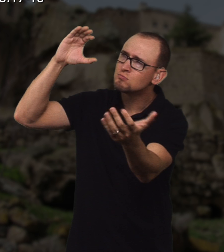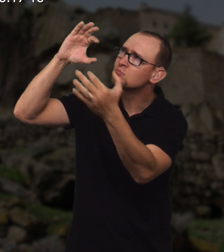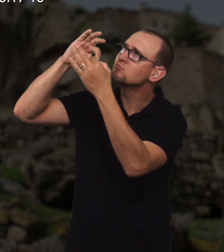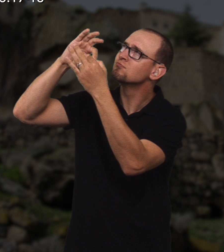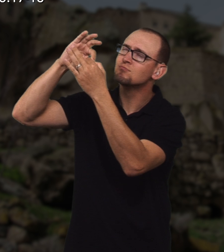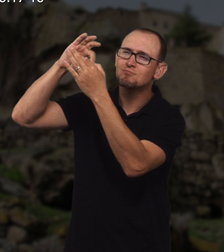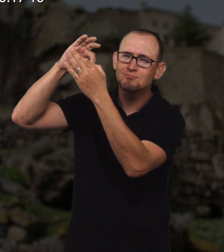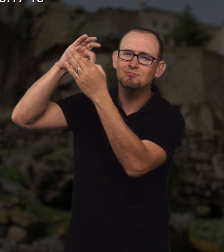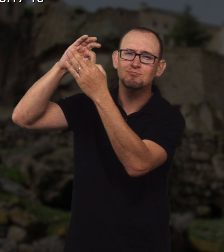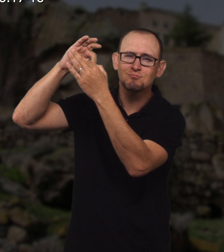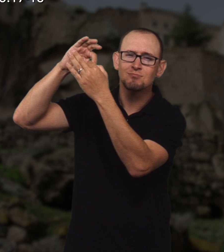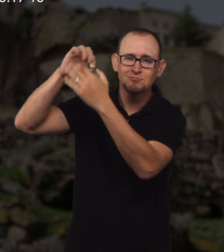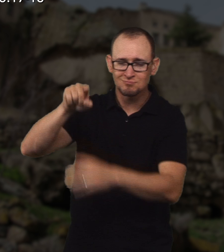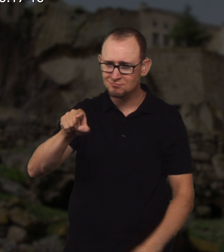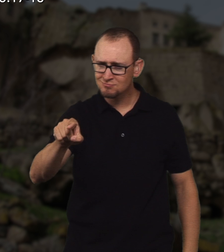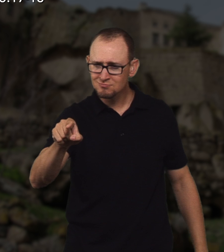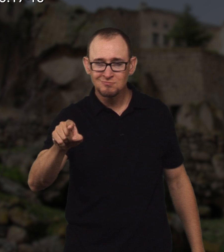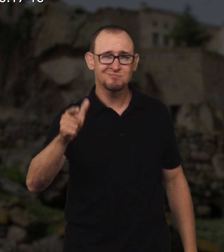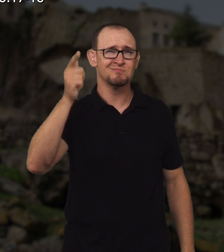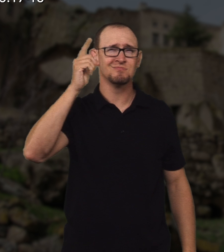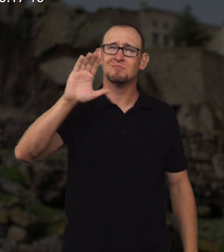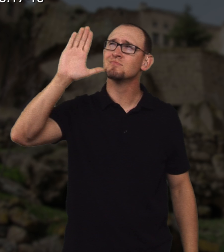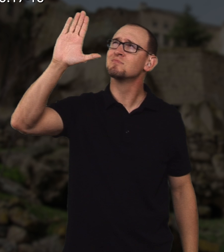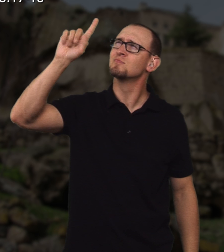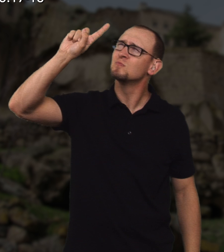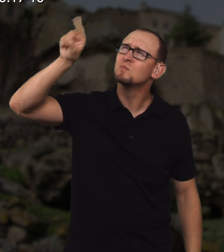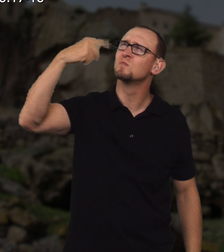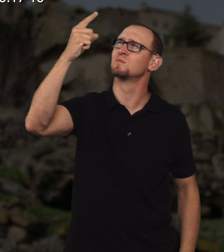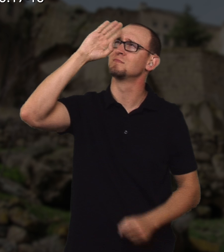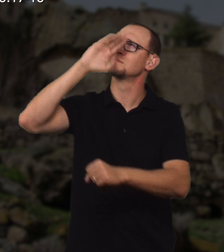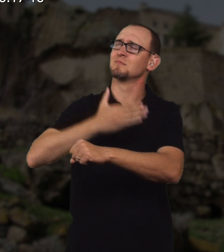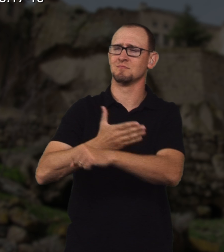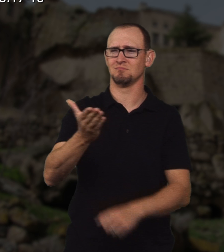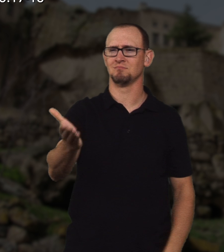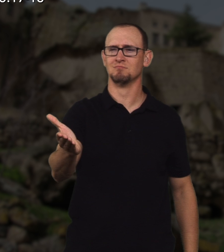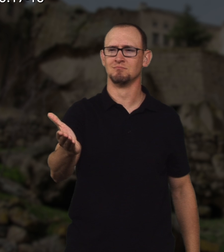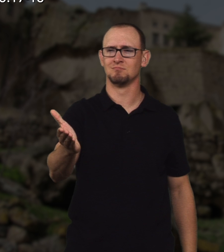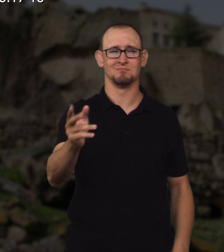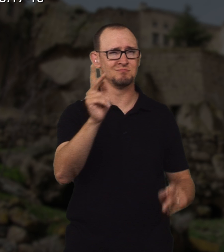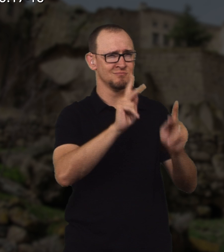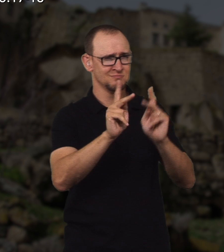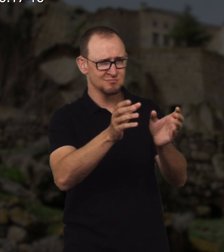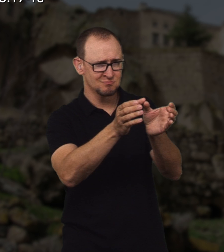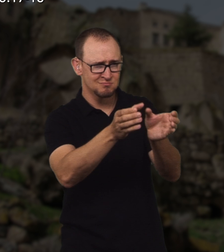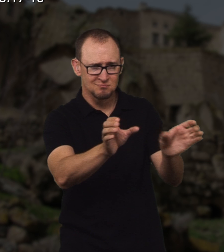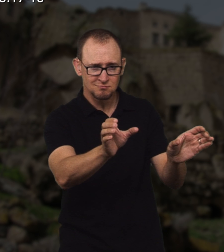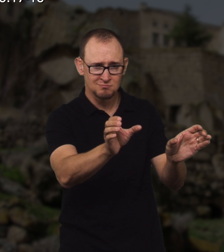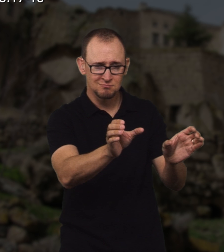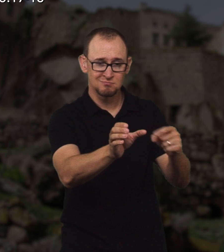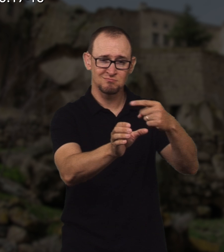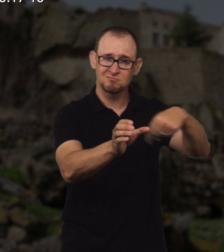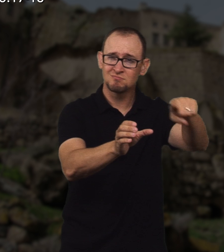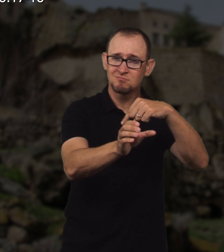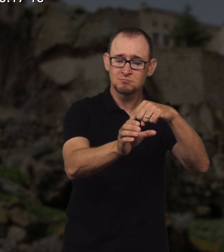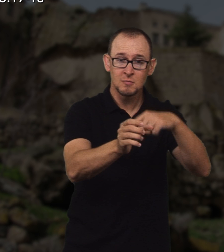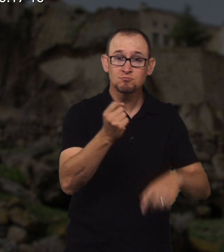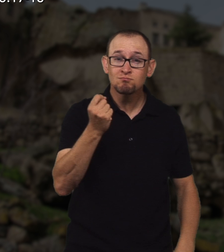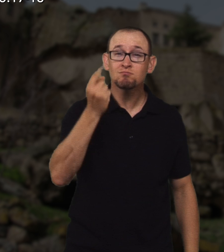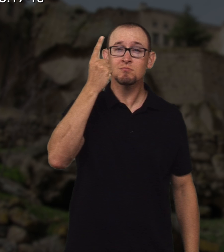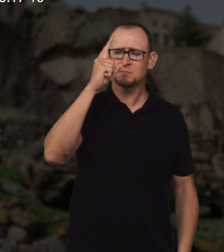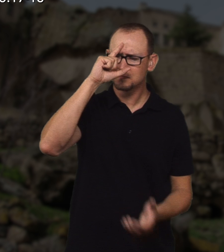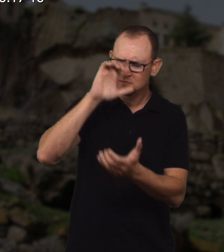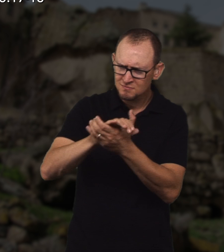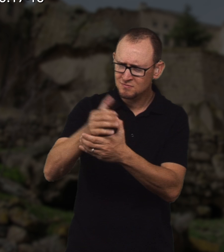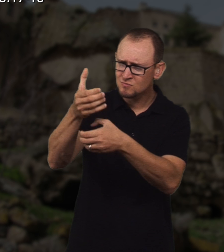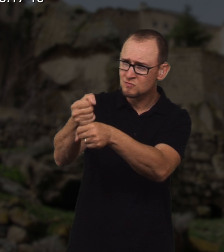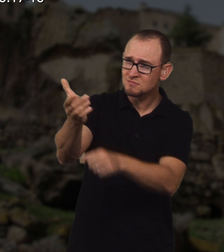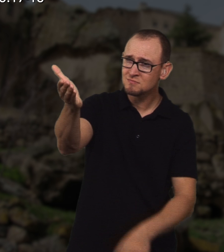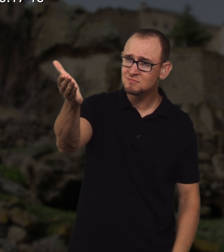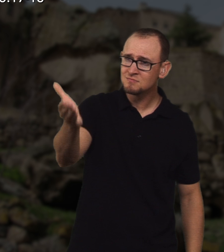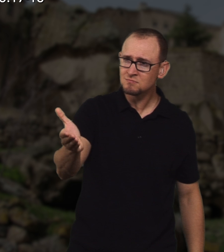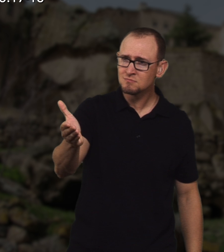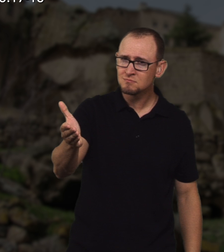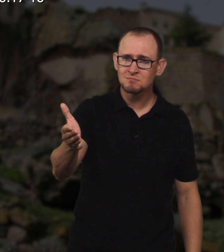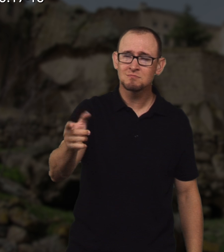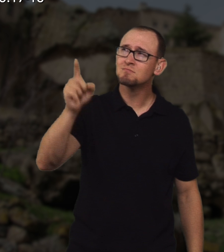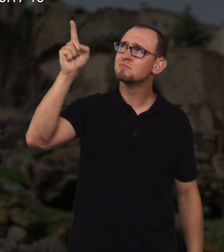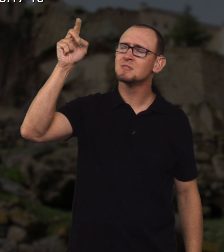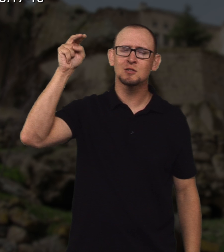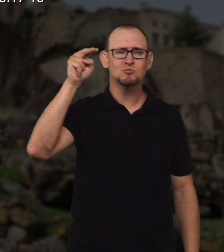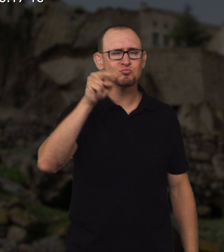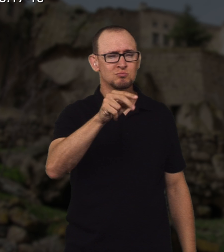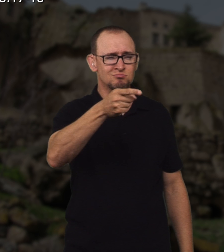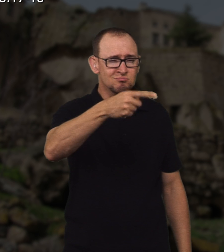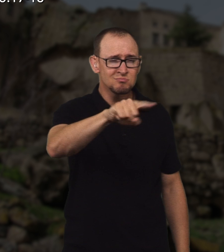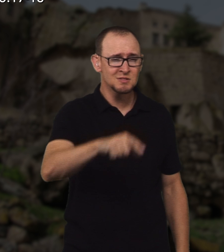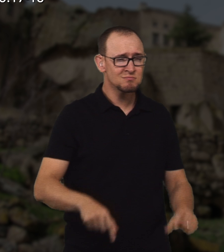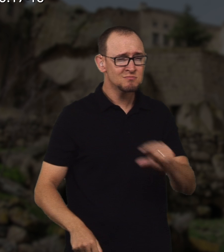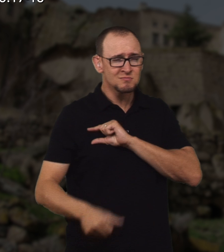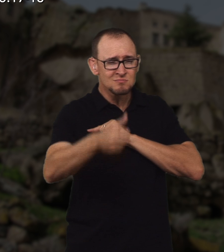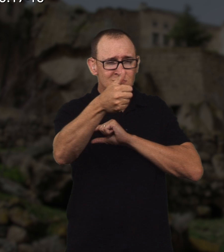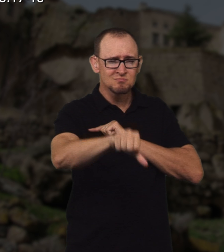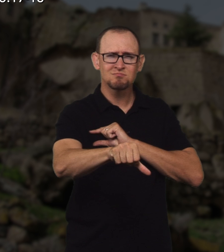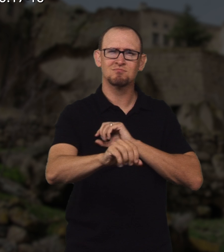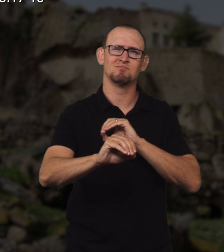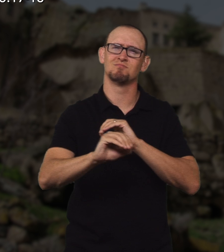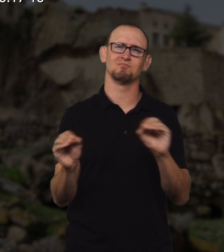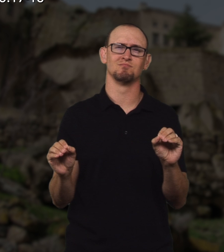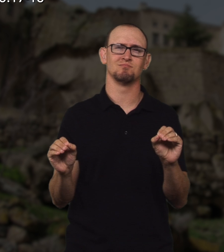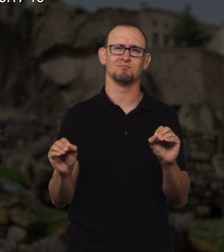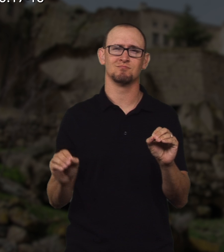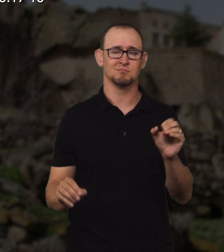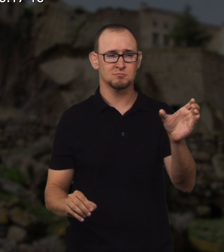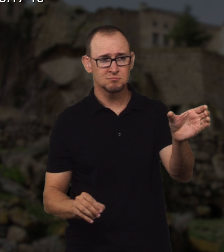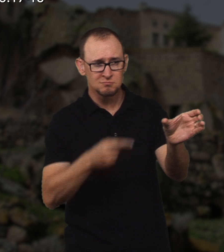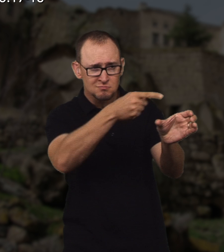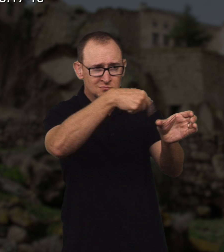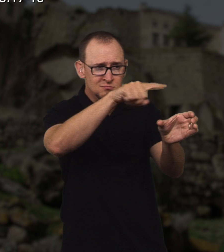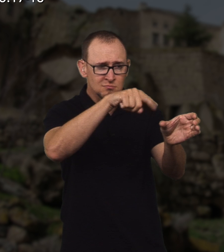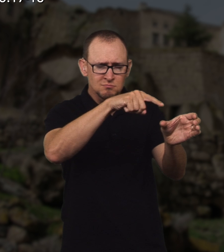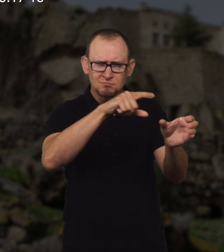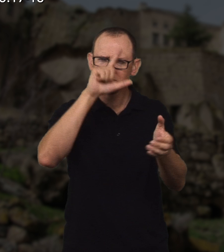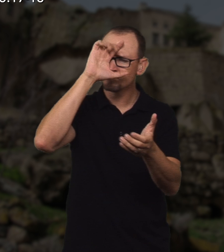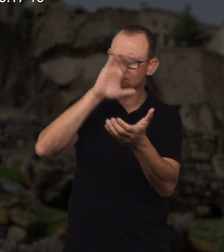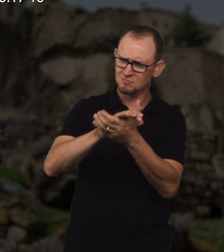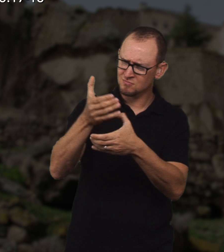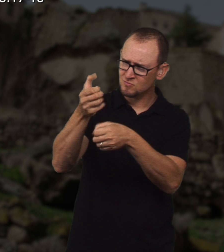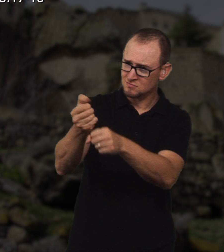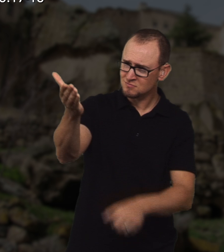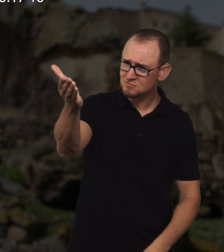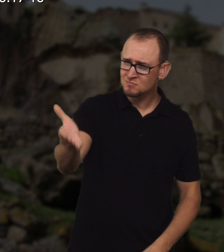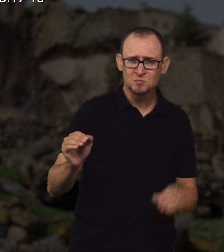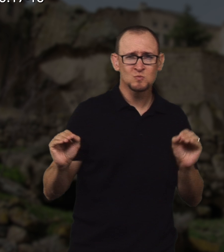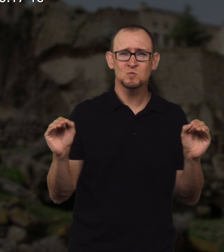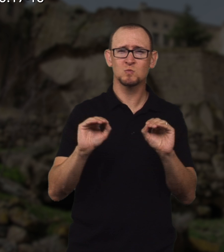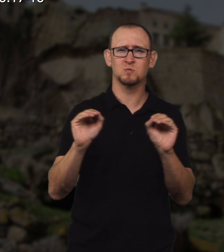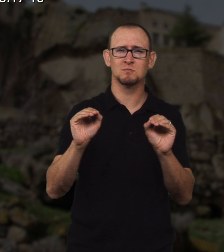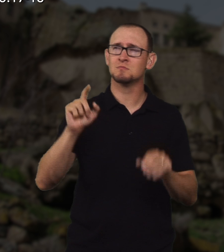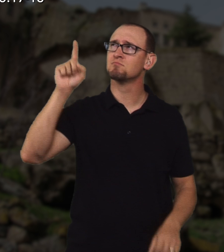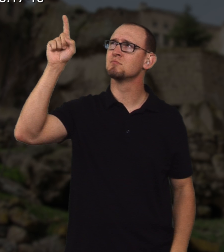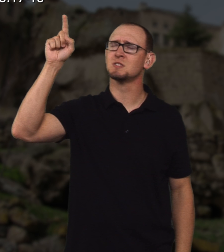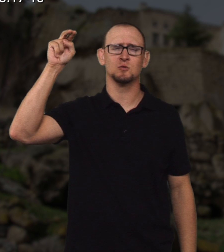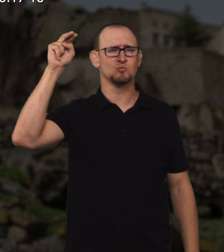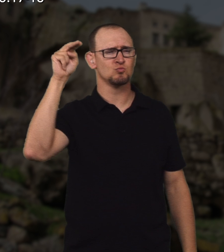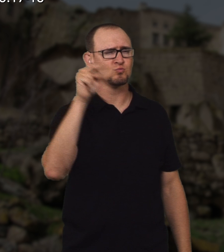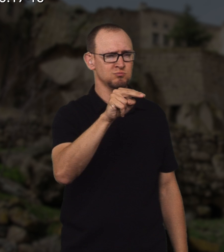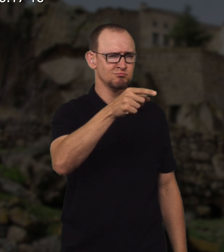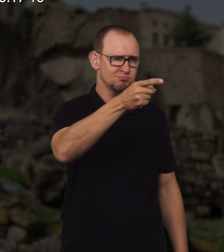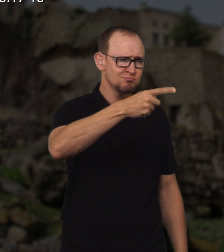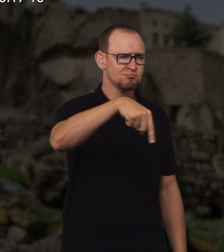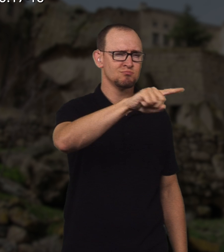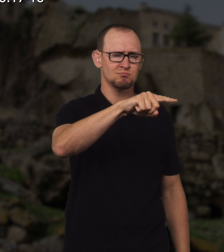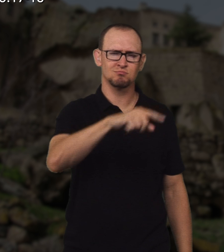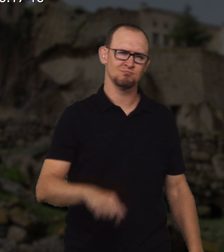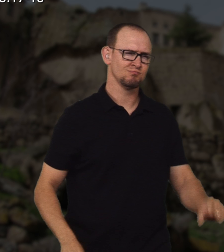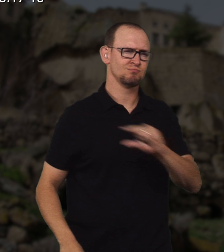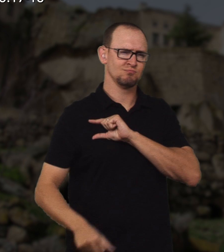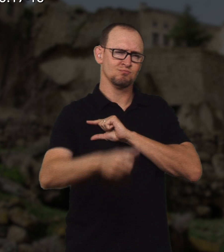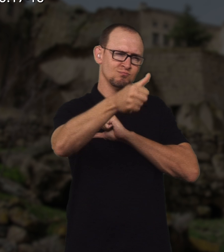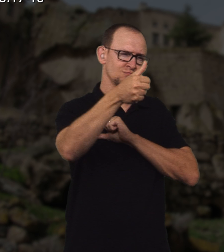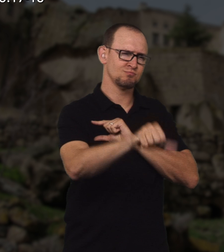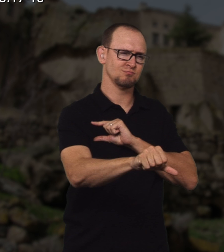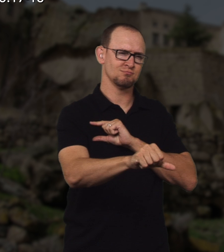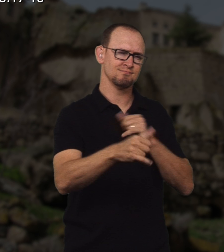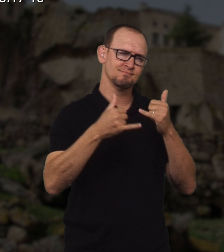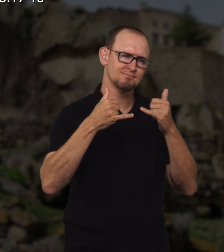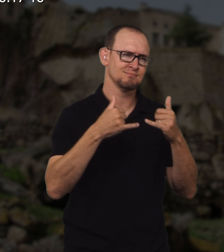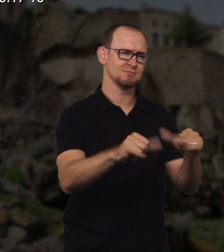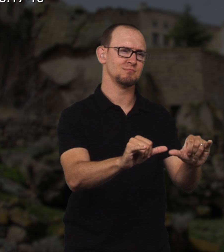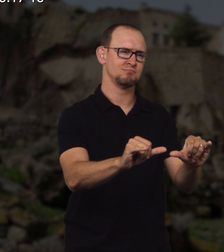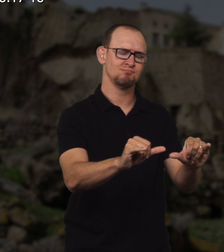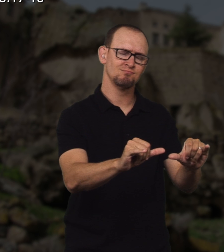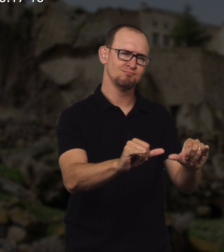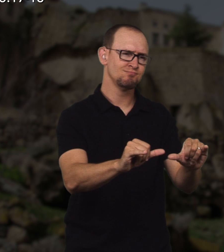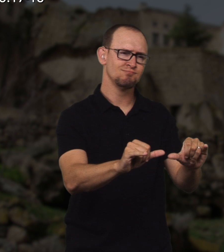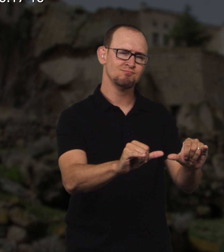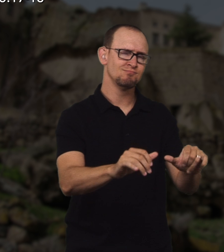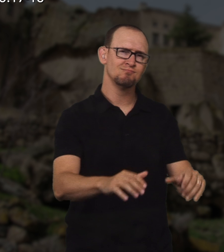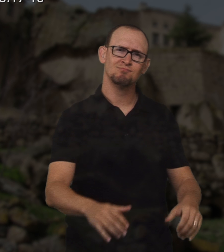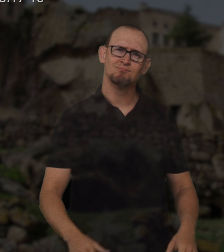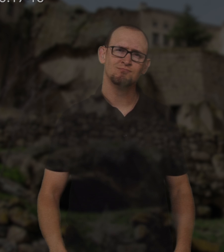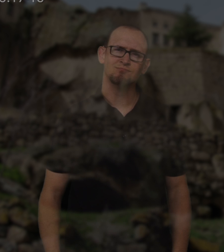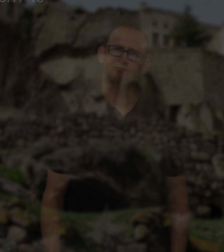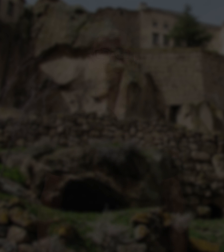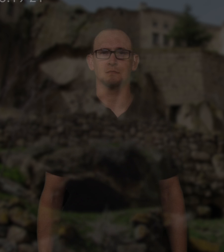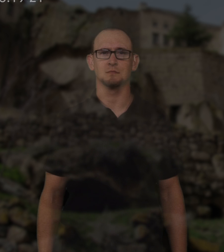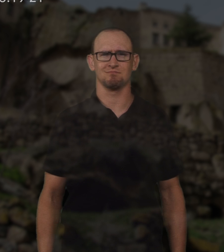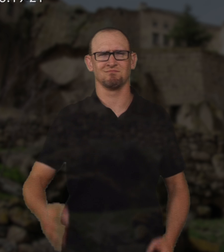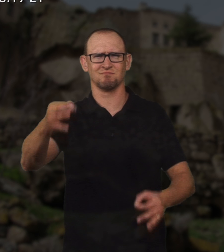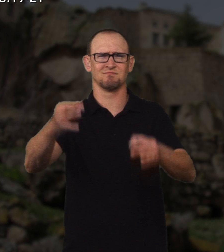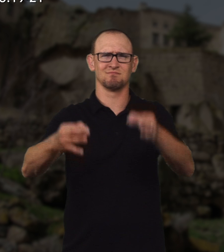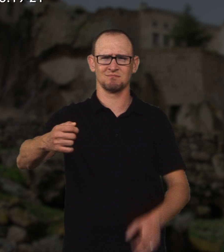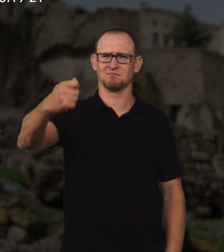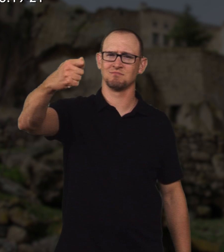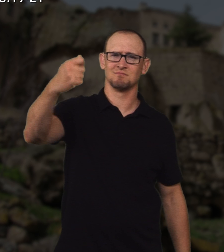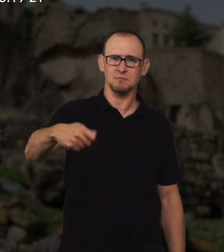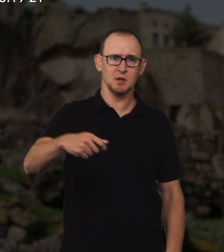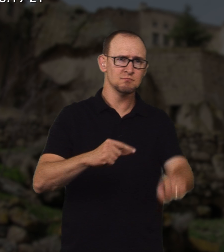Whoever believes in Him is not condemned, but whoever does not believe has already been condemned, because he has not believed in the name of God’s one and only Son.